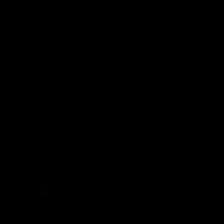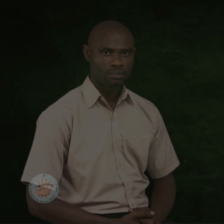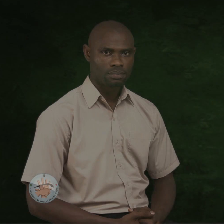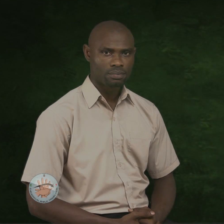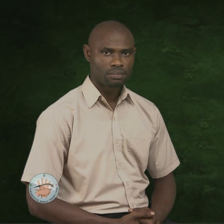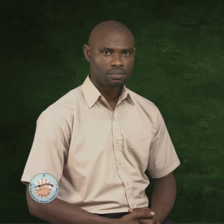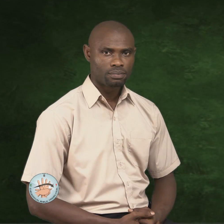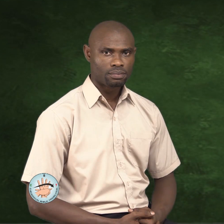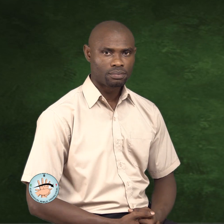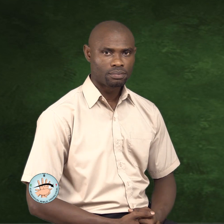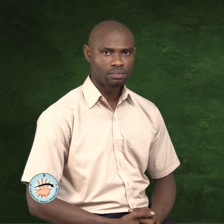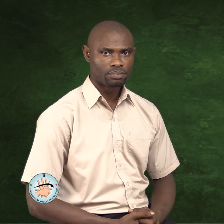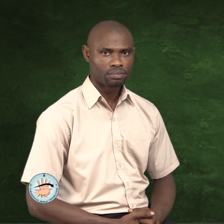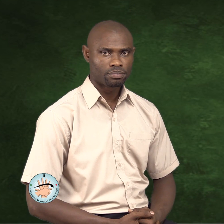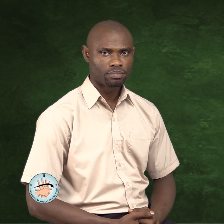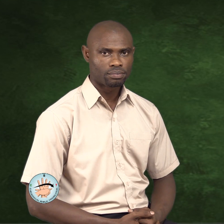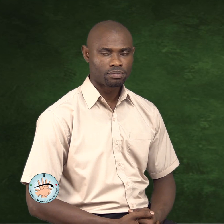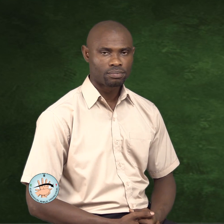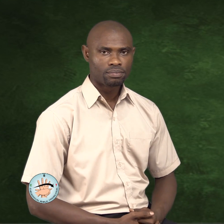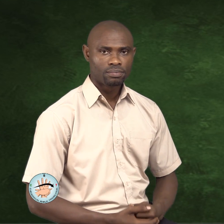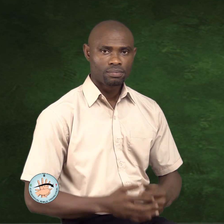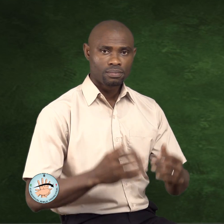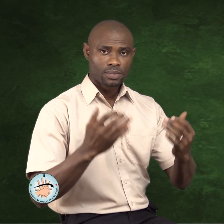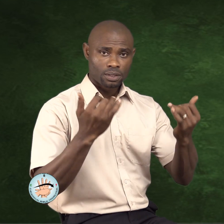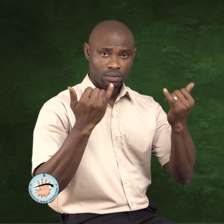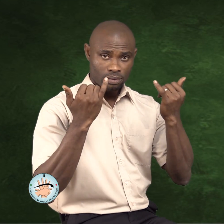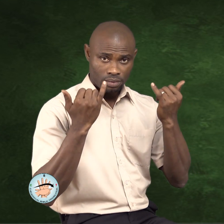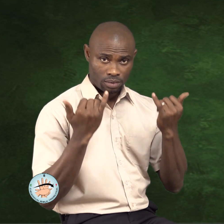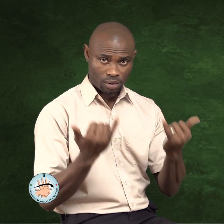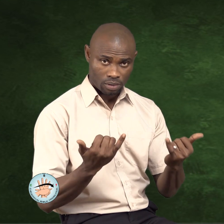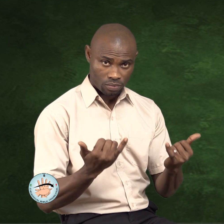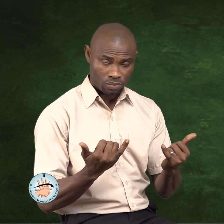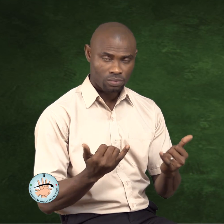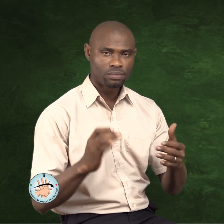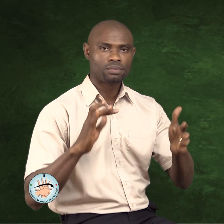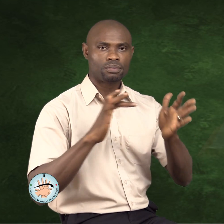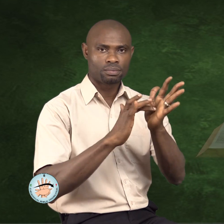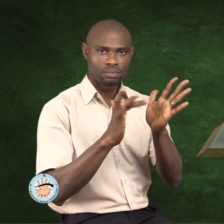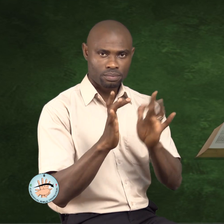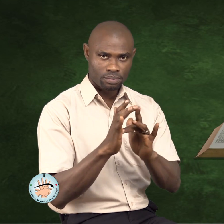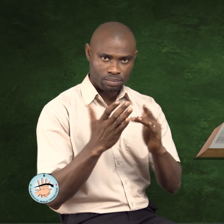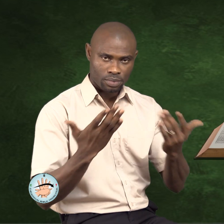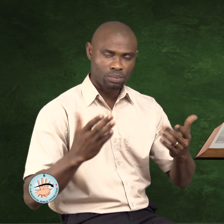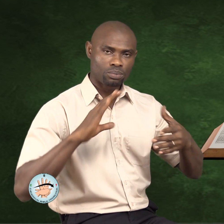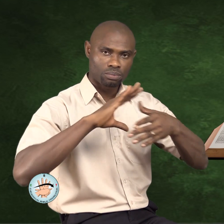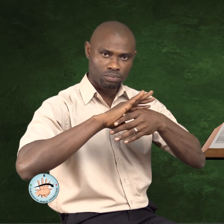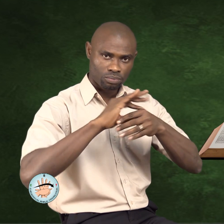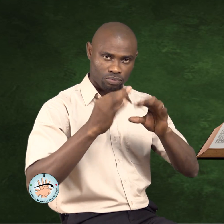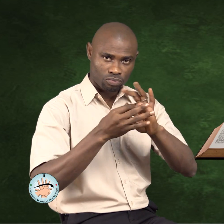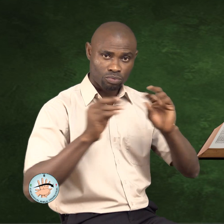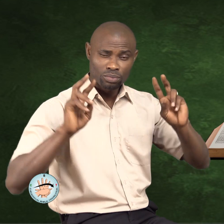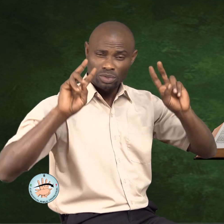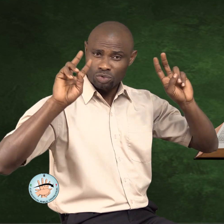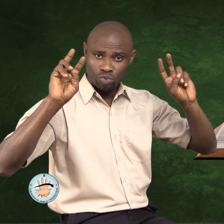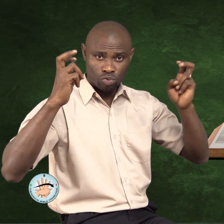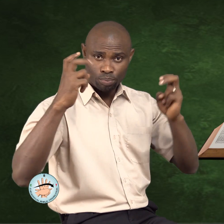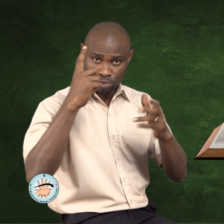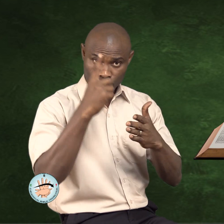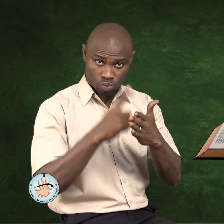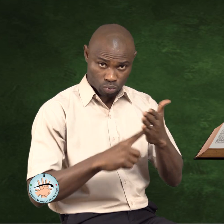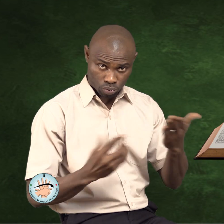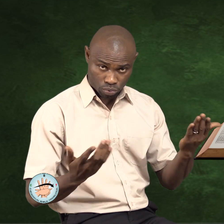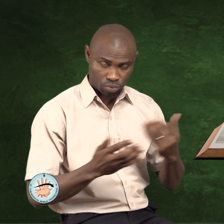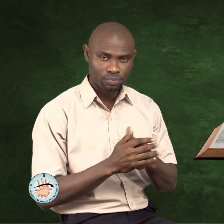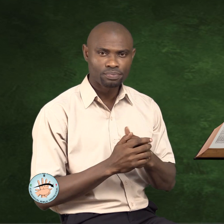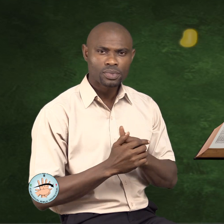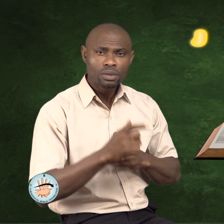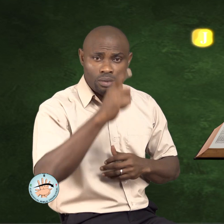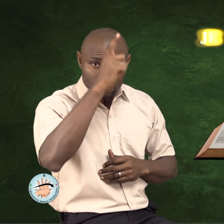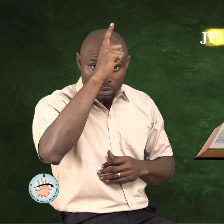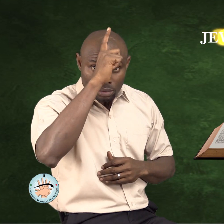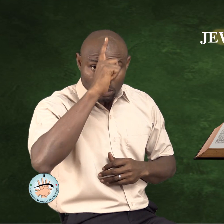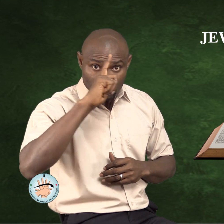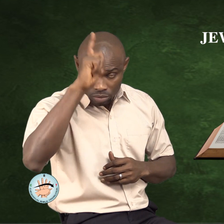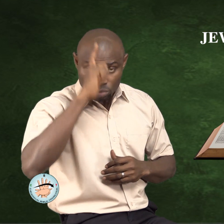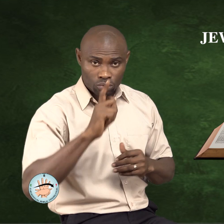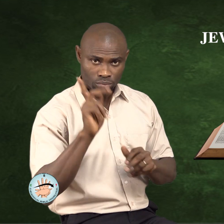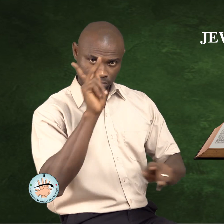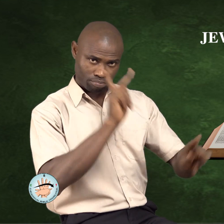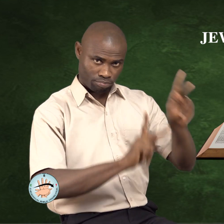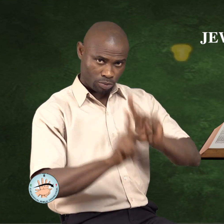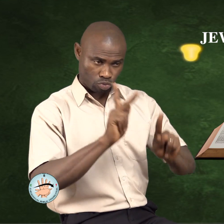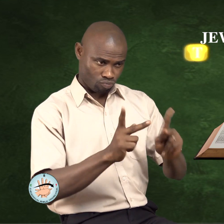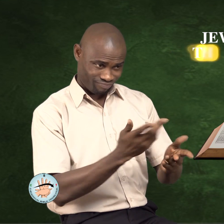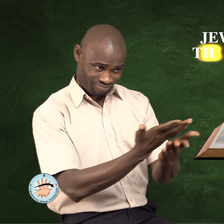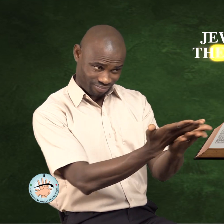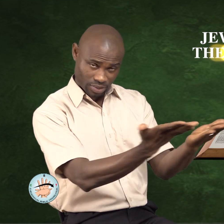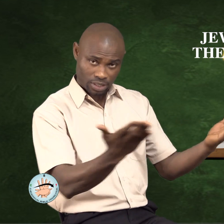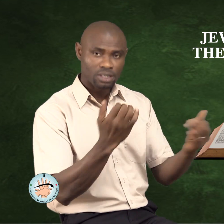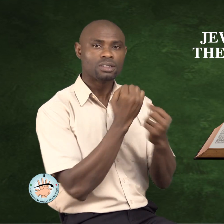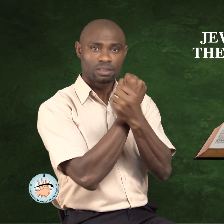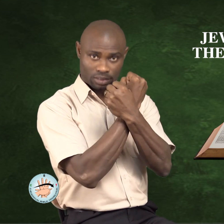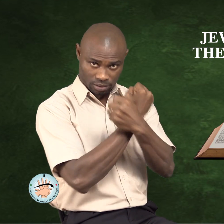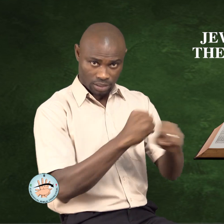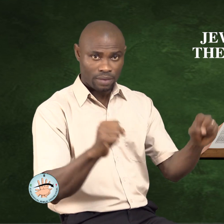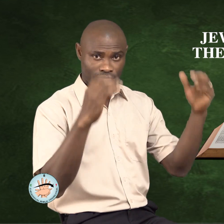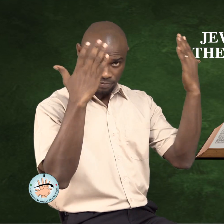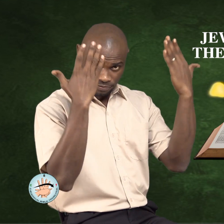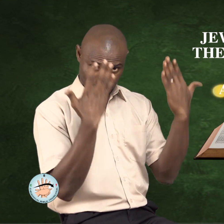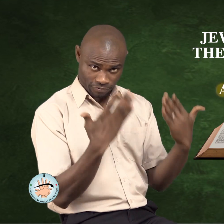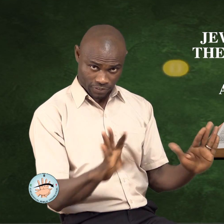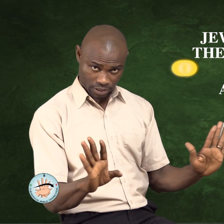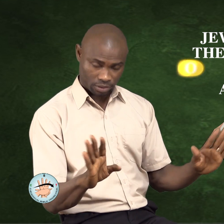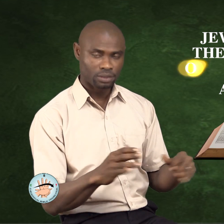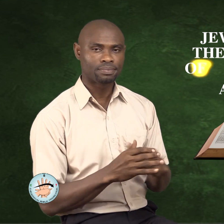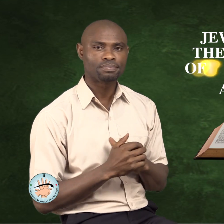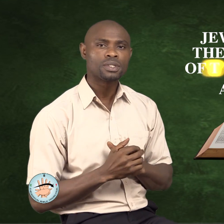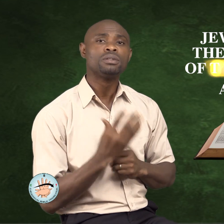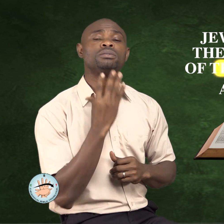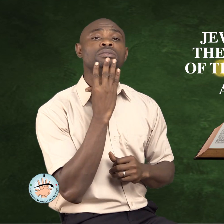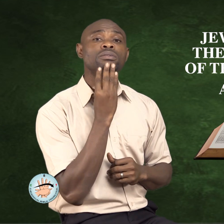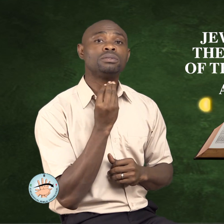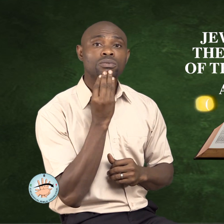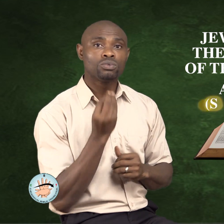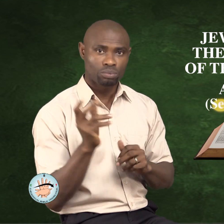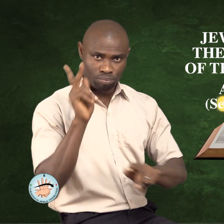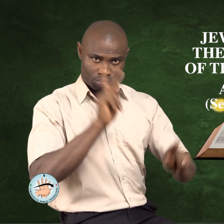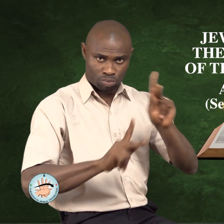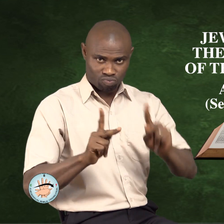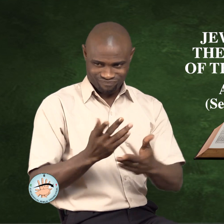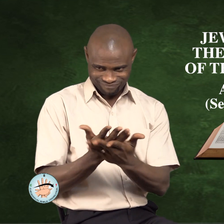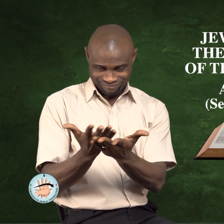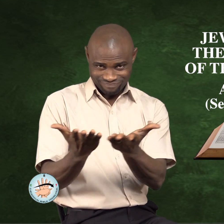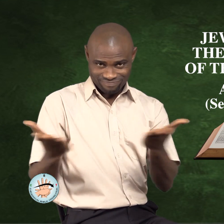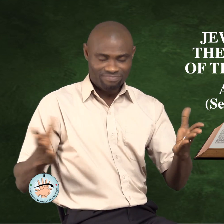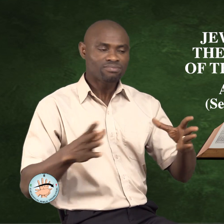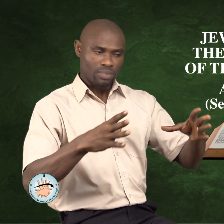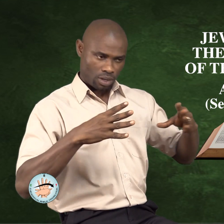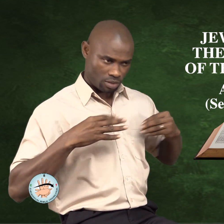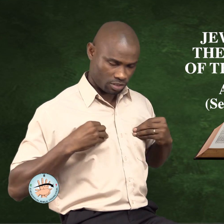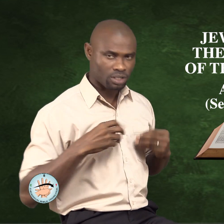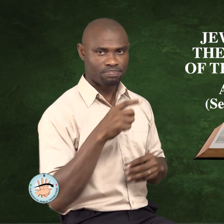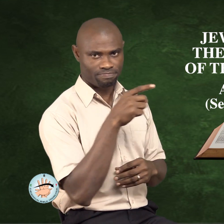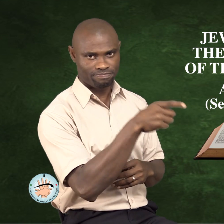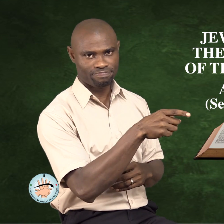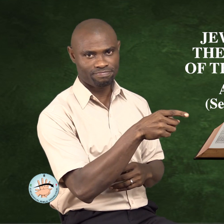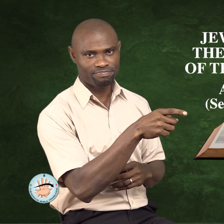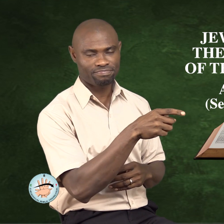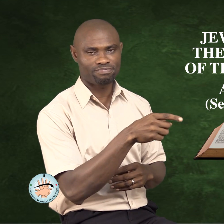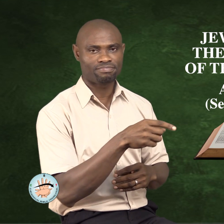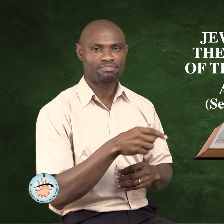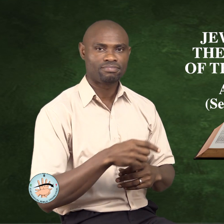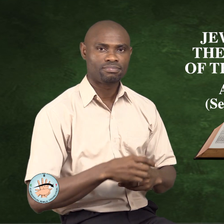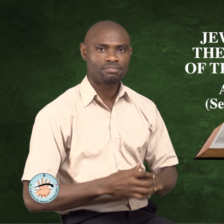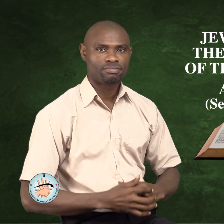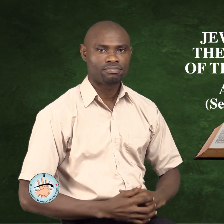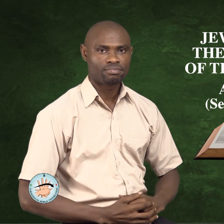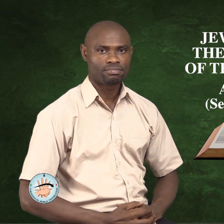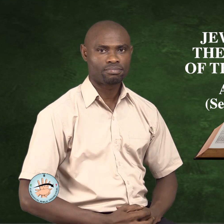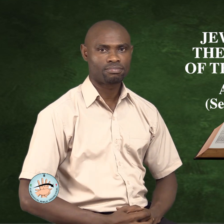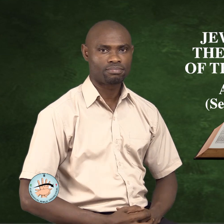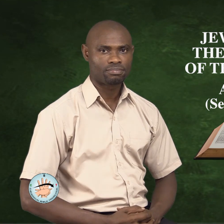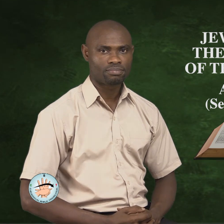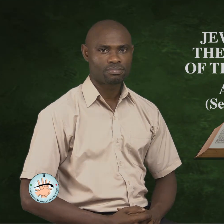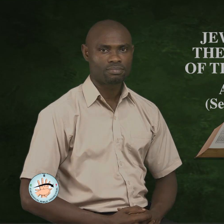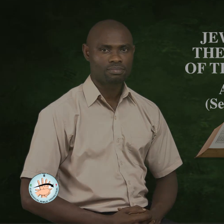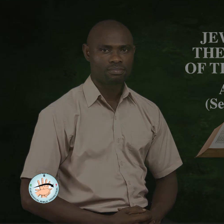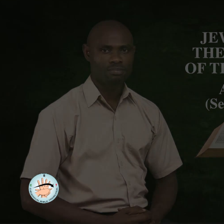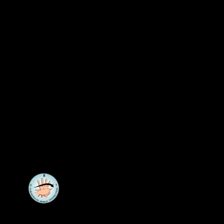Jews accept the salvation of Gentiles